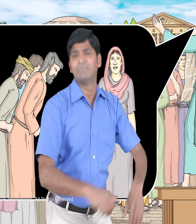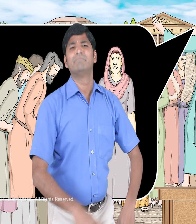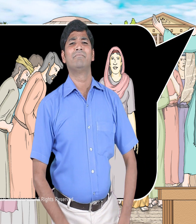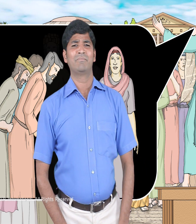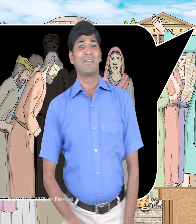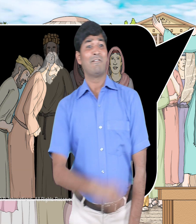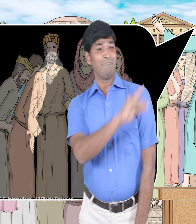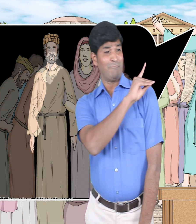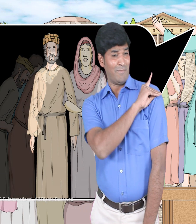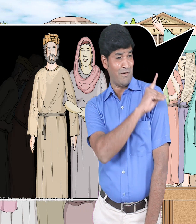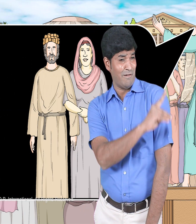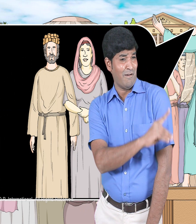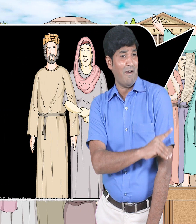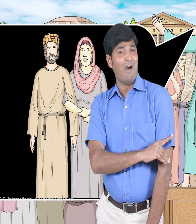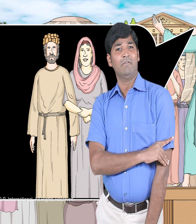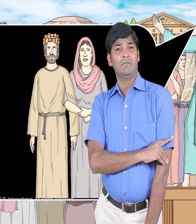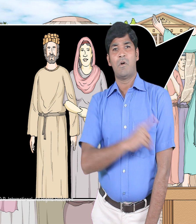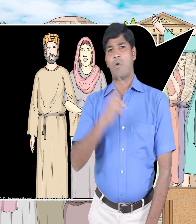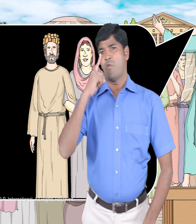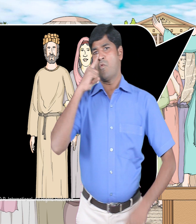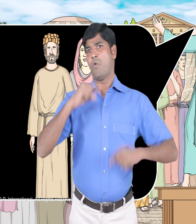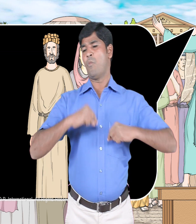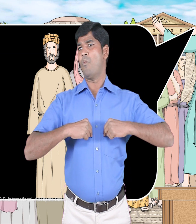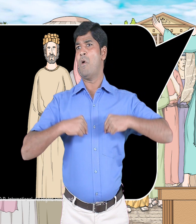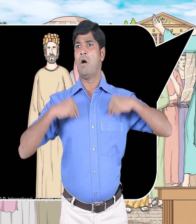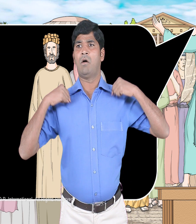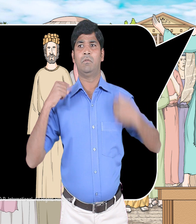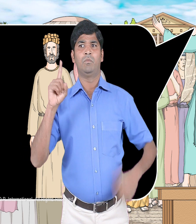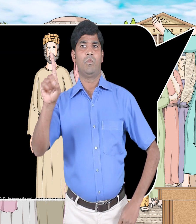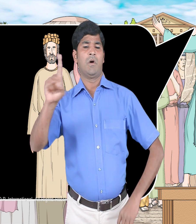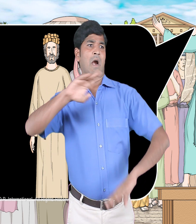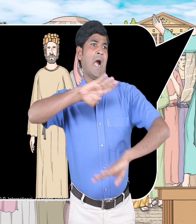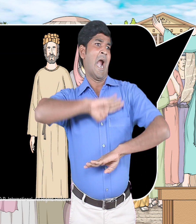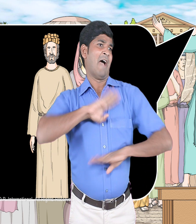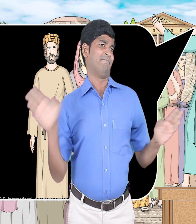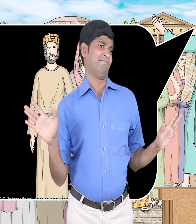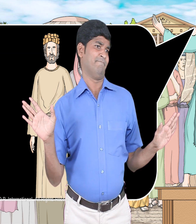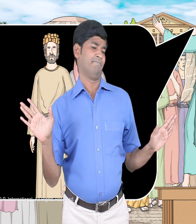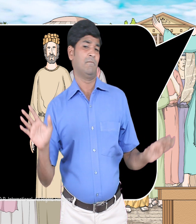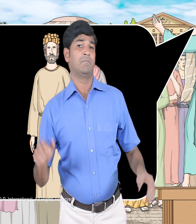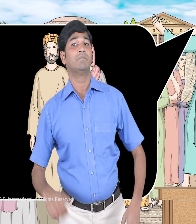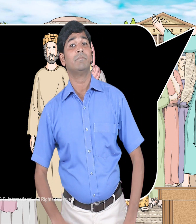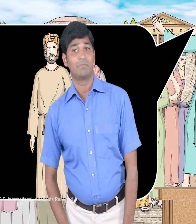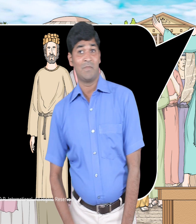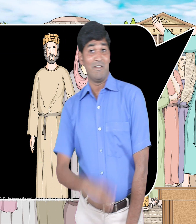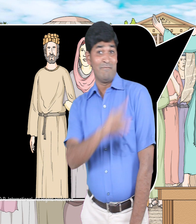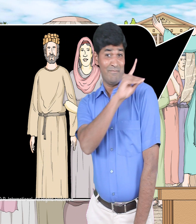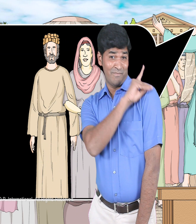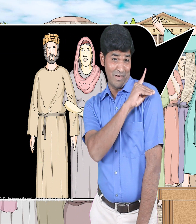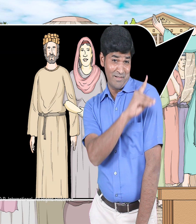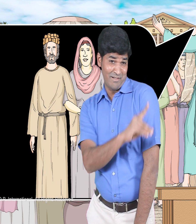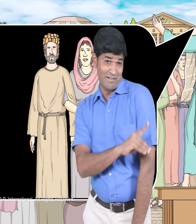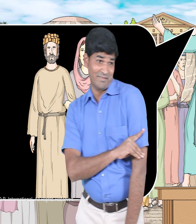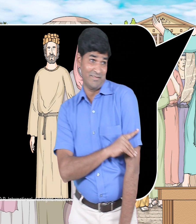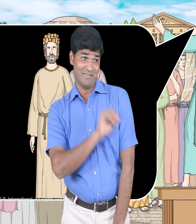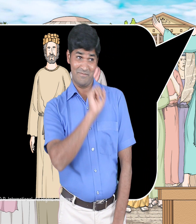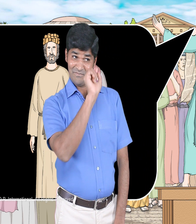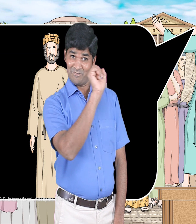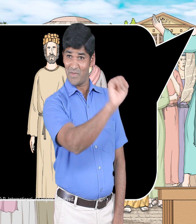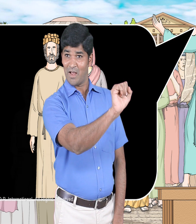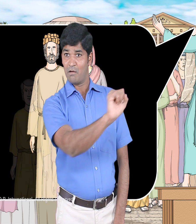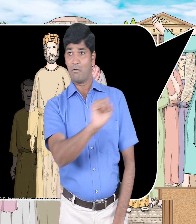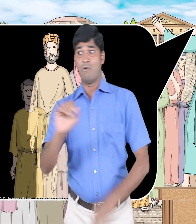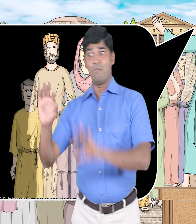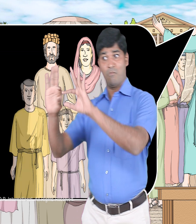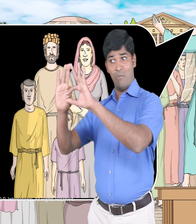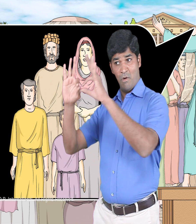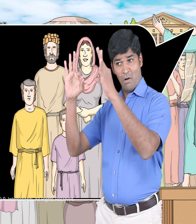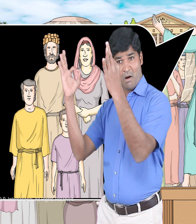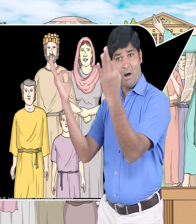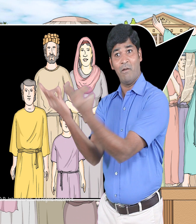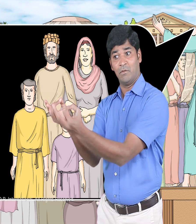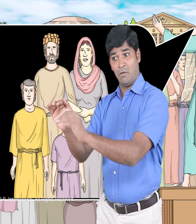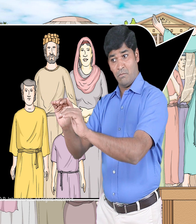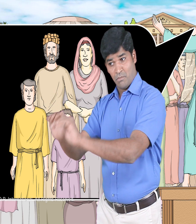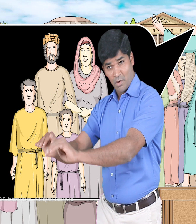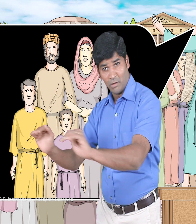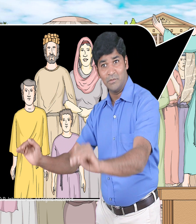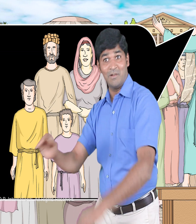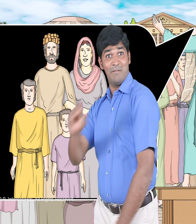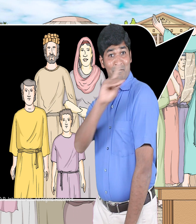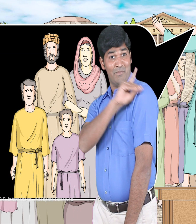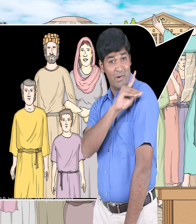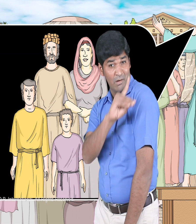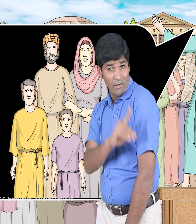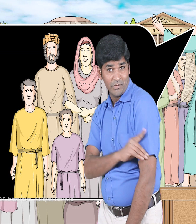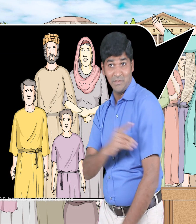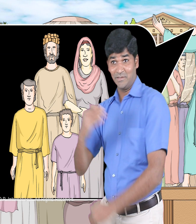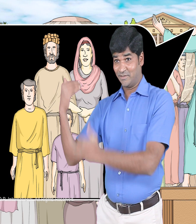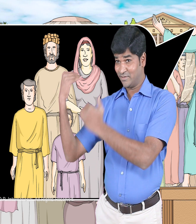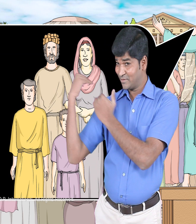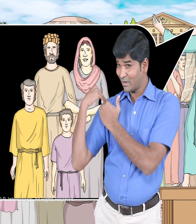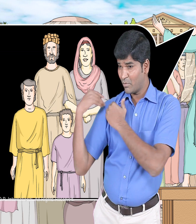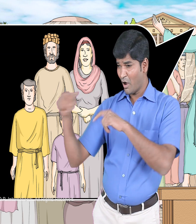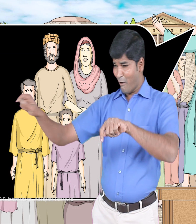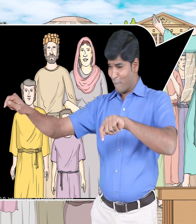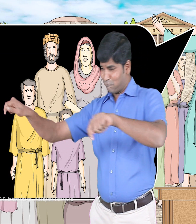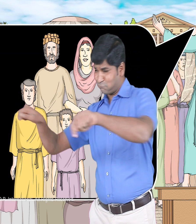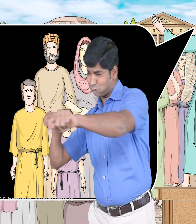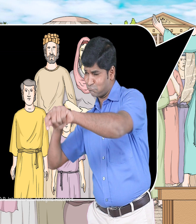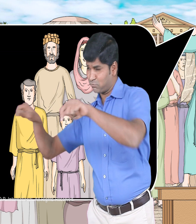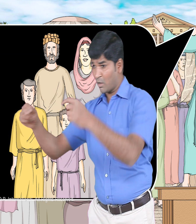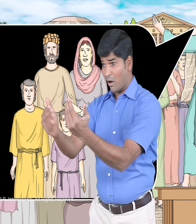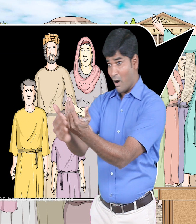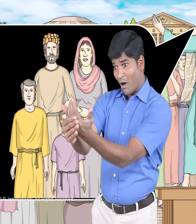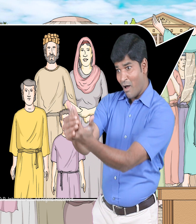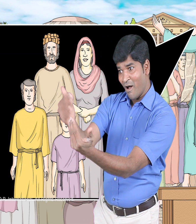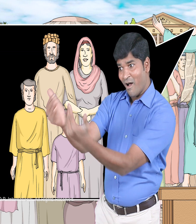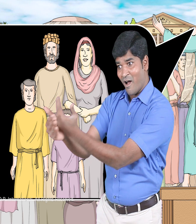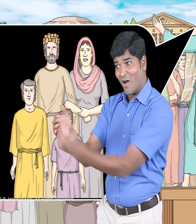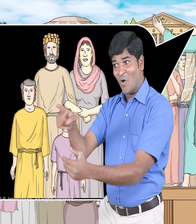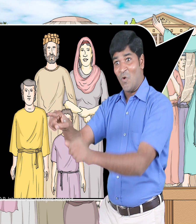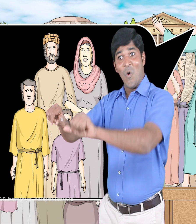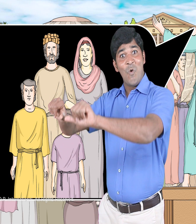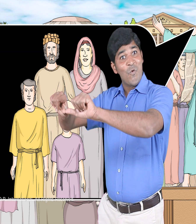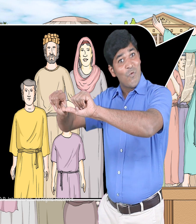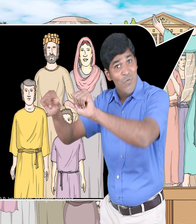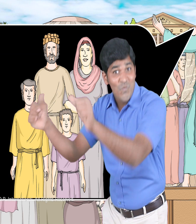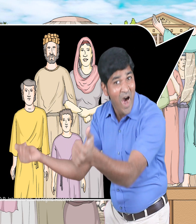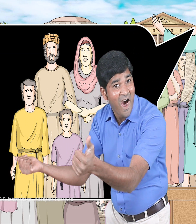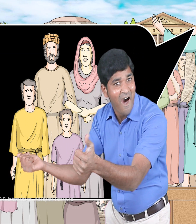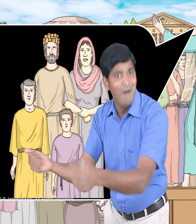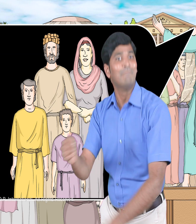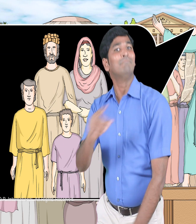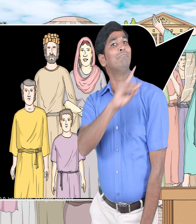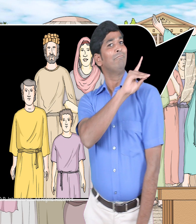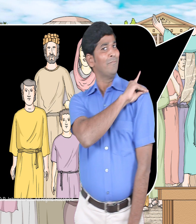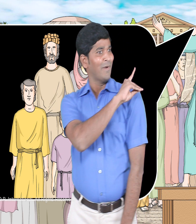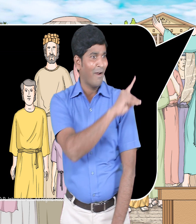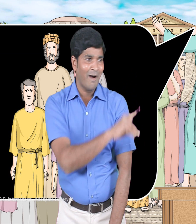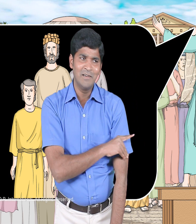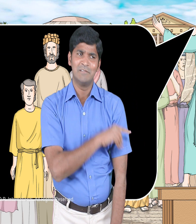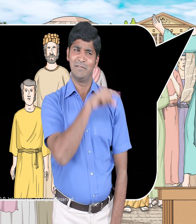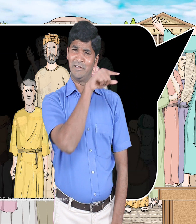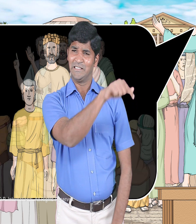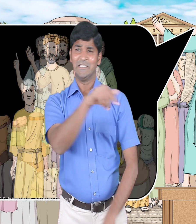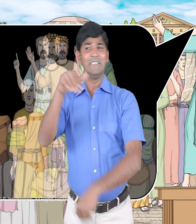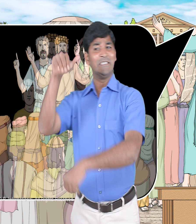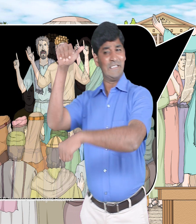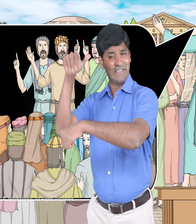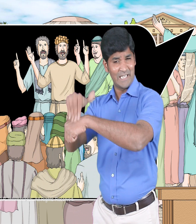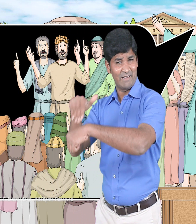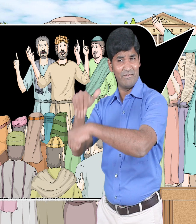A deacon must be the husband of but one wife, a good manager of his children and of his own household.